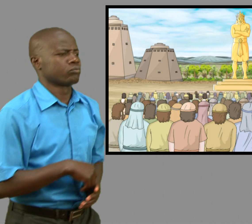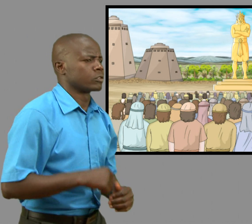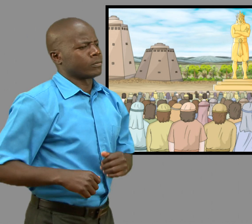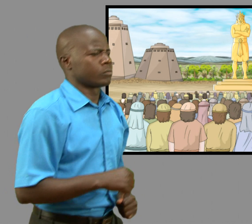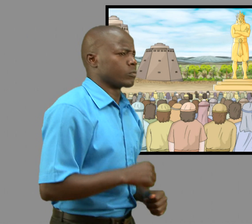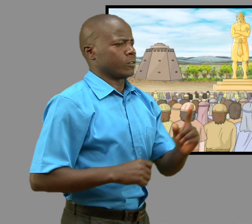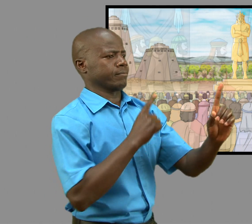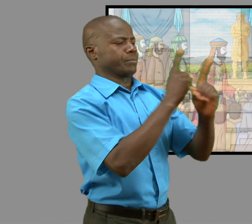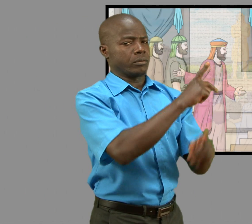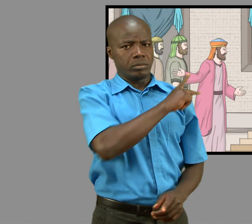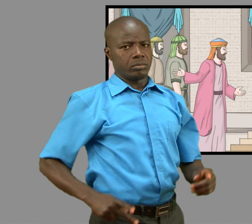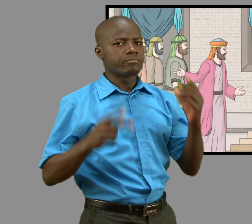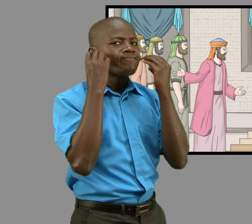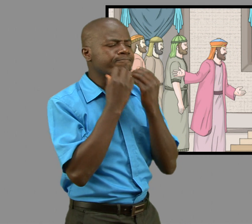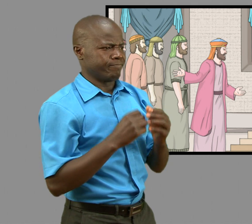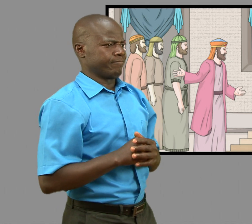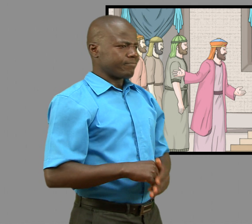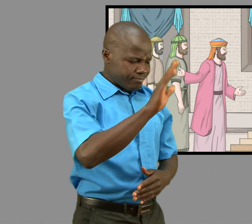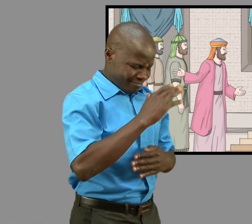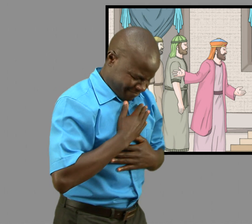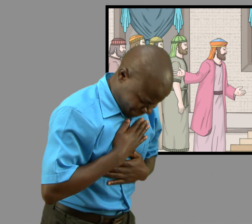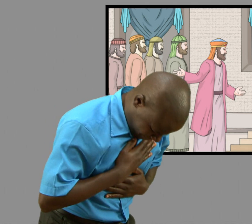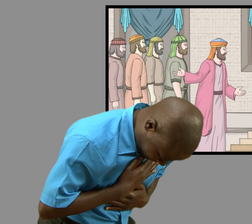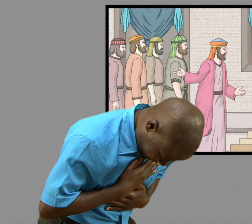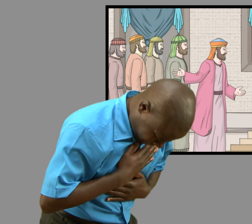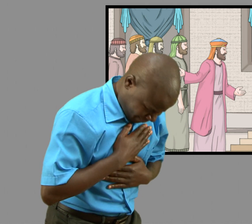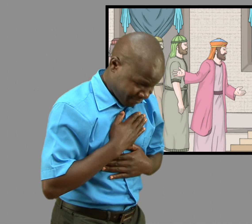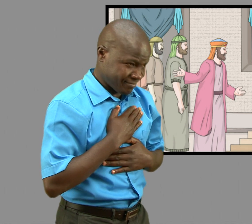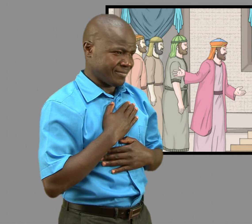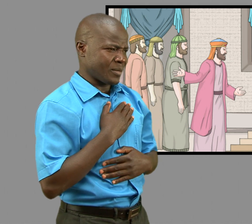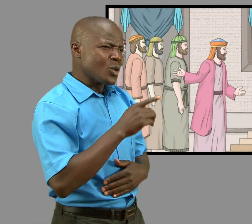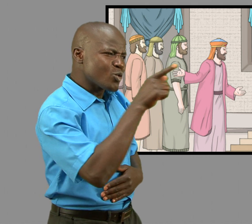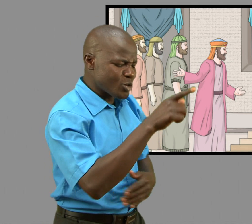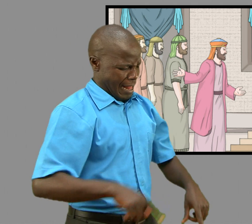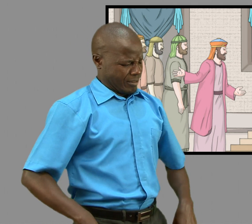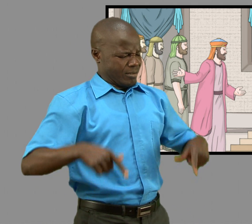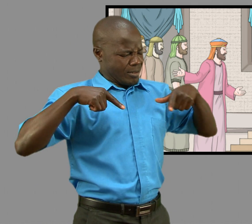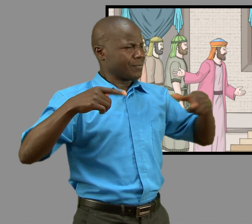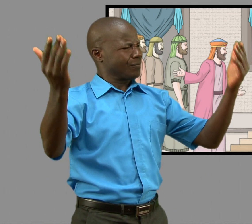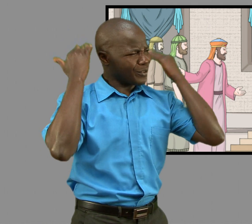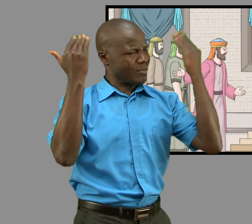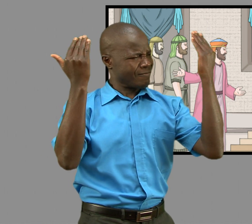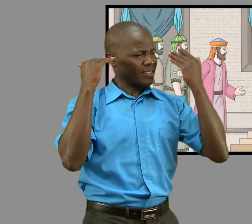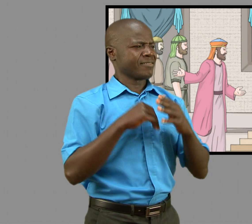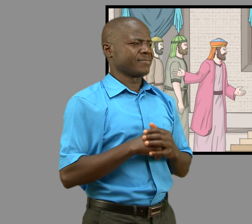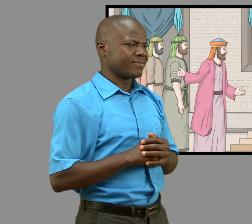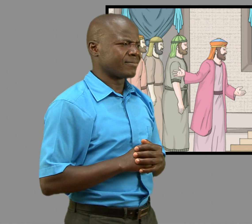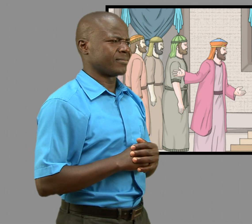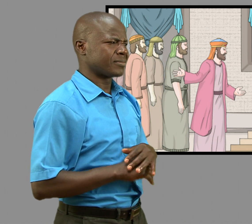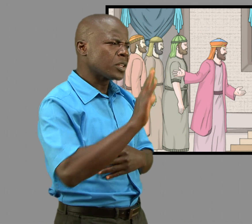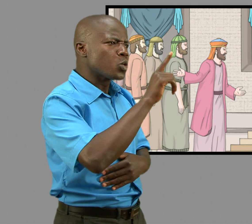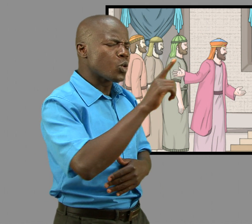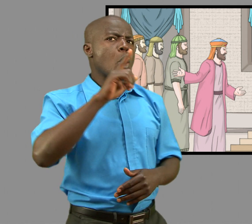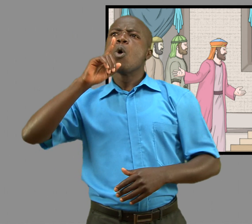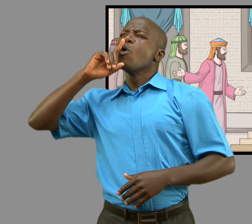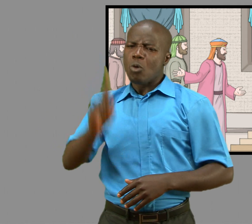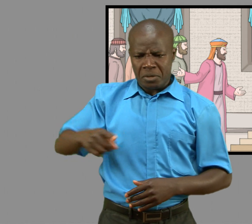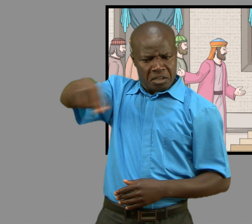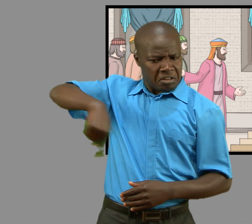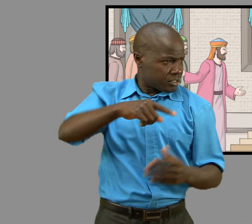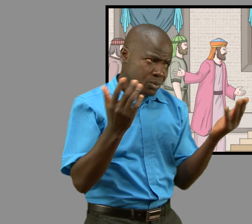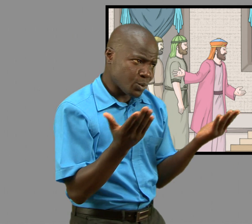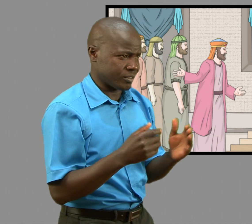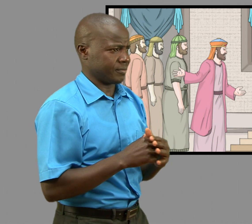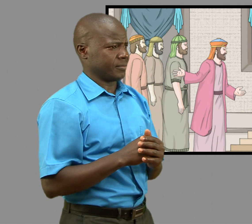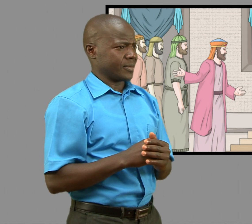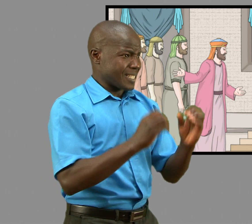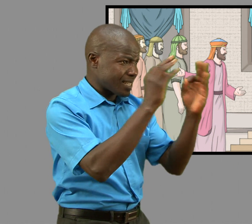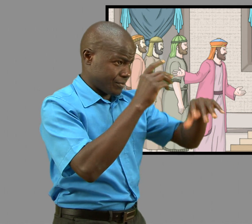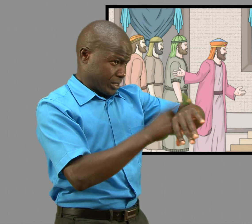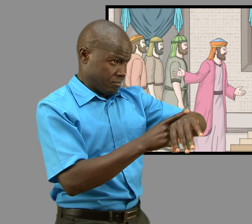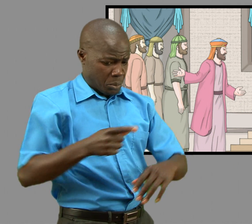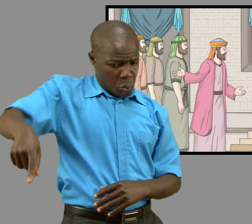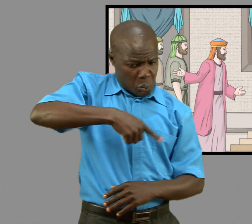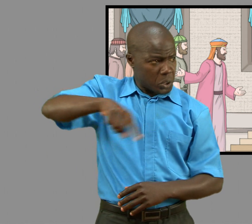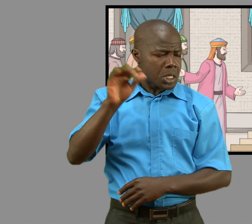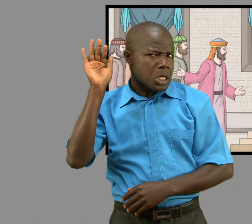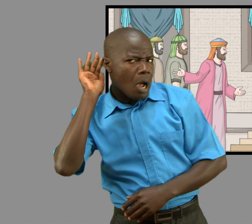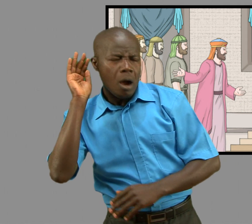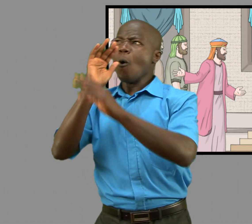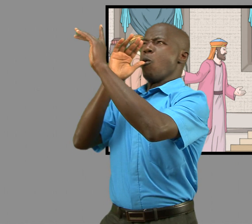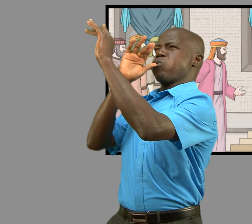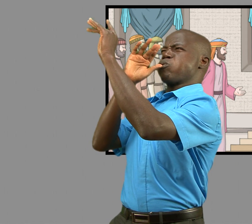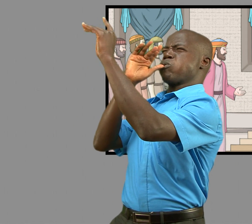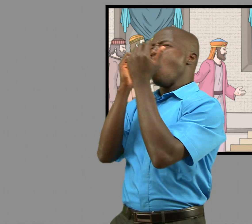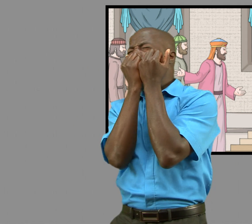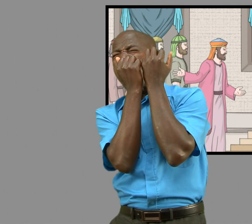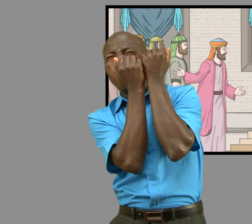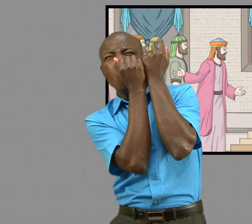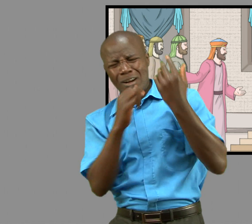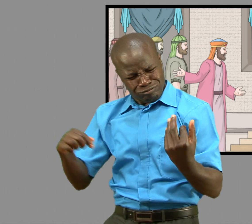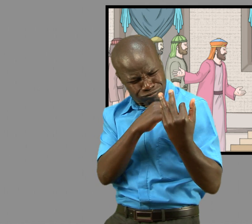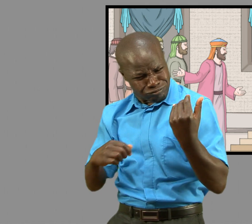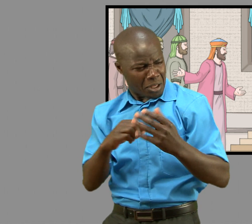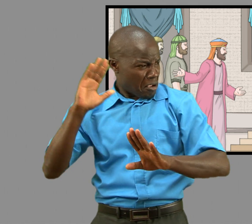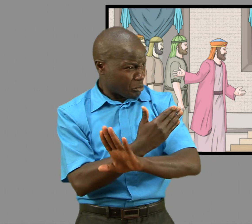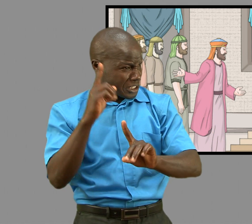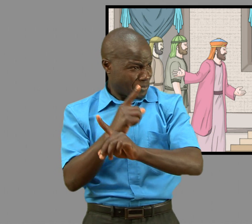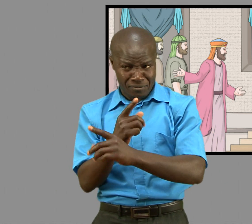At this time some astrologers came forward and maliciously accused the Jews, saying to King Nebuchadnezzar, “O king, may you live forever!